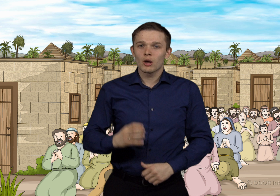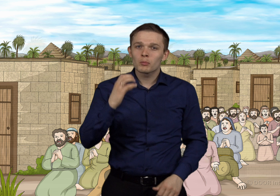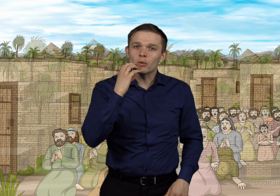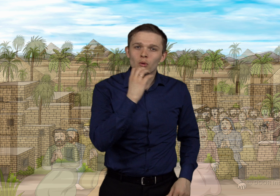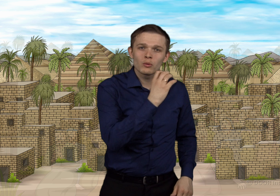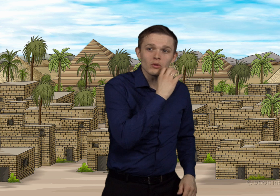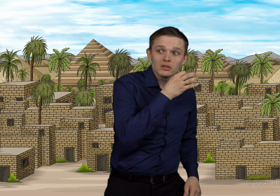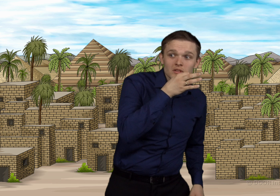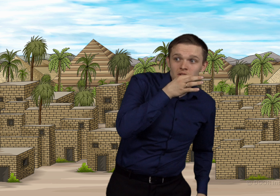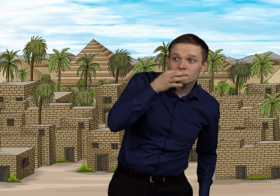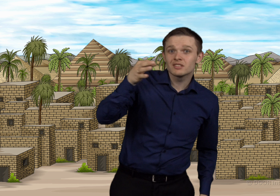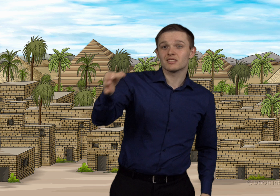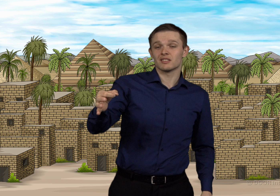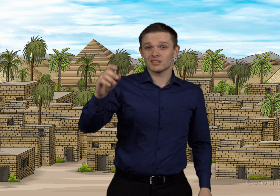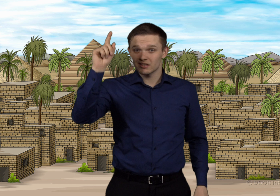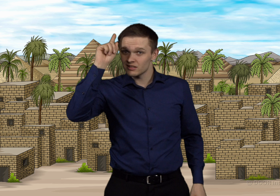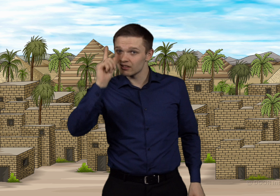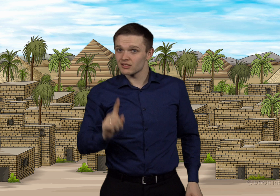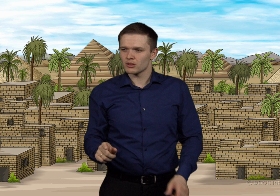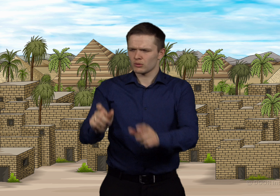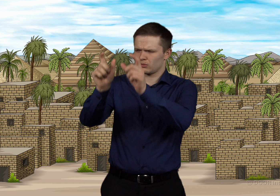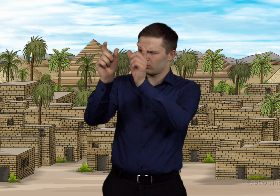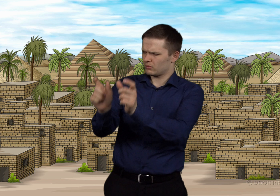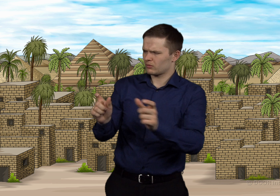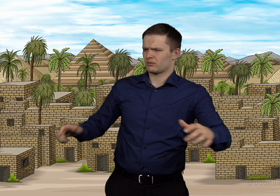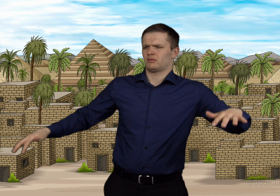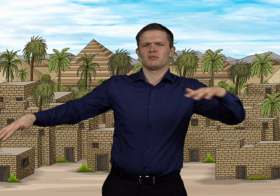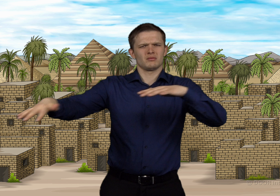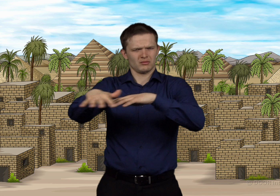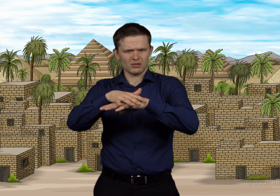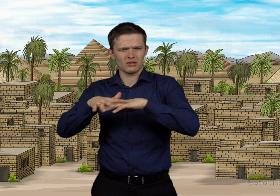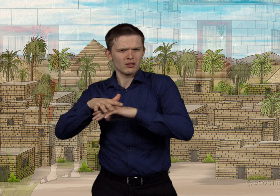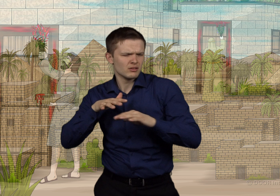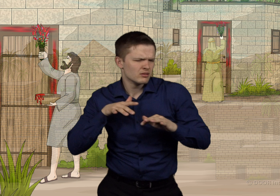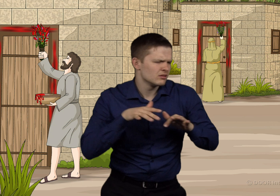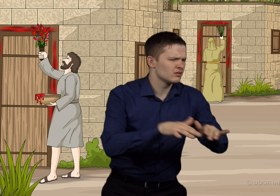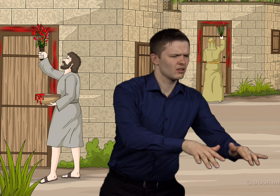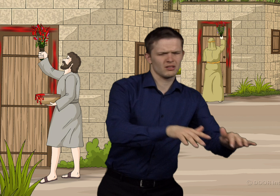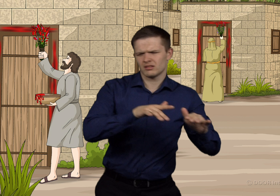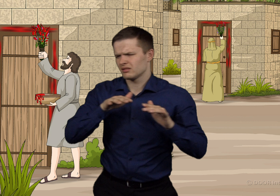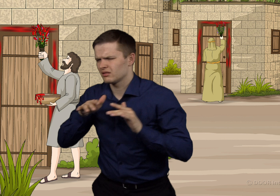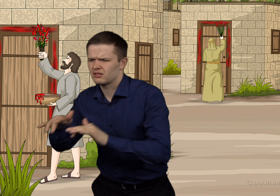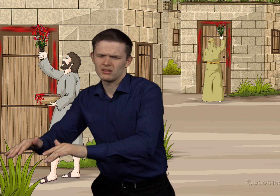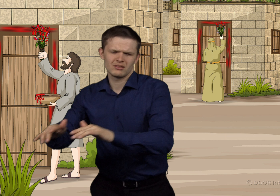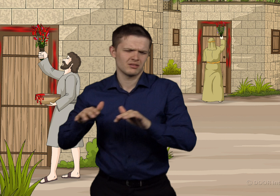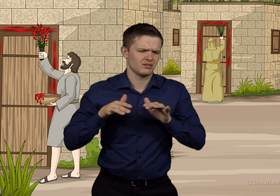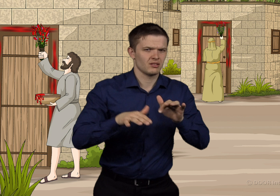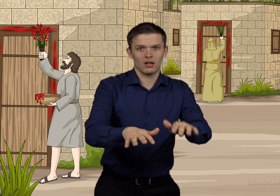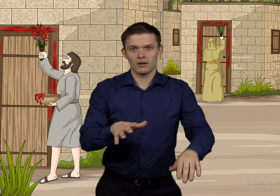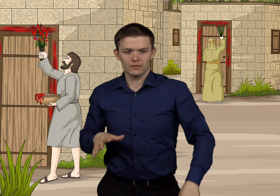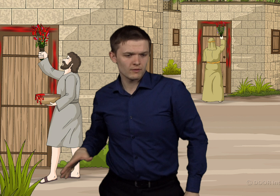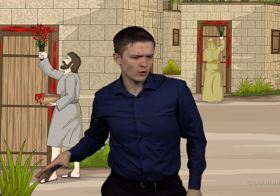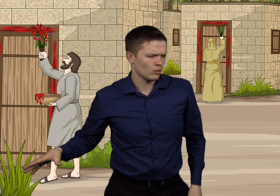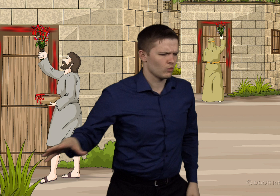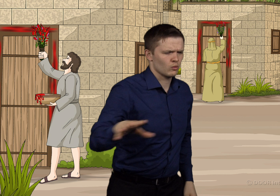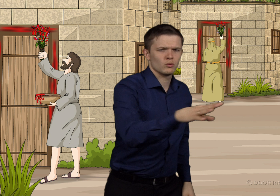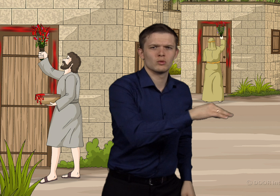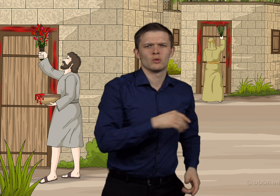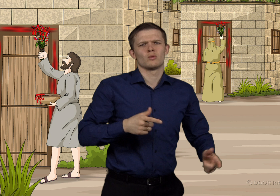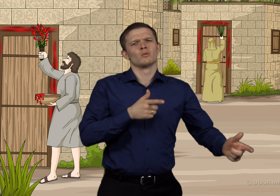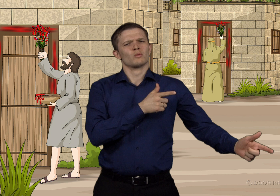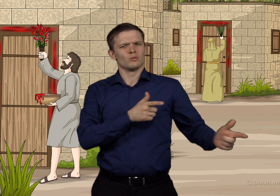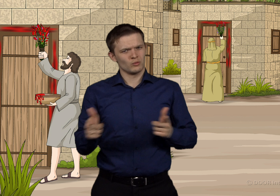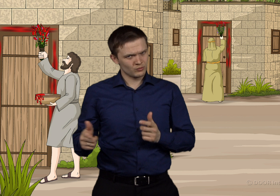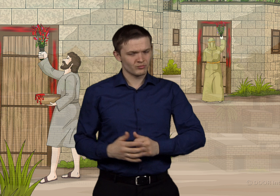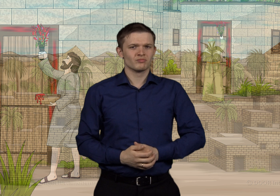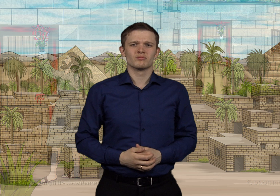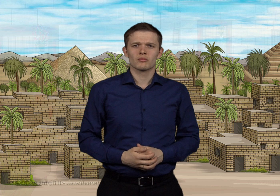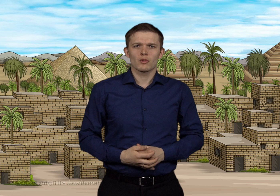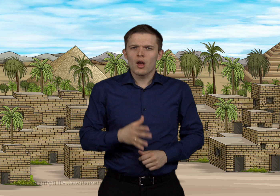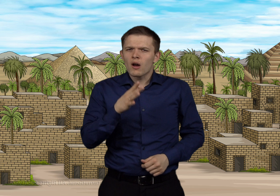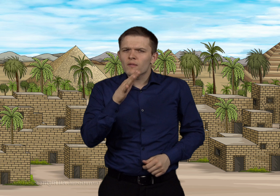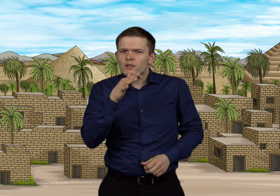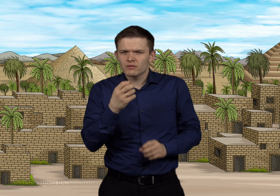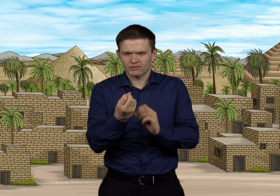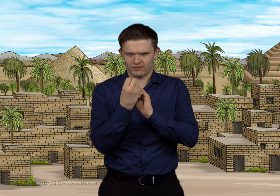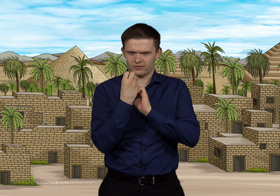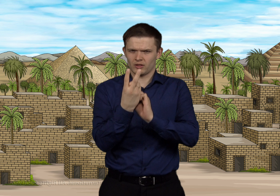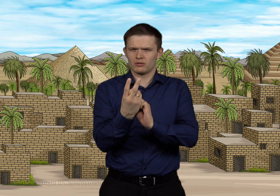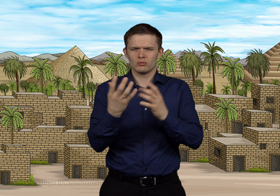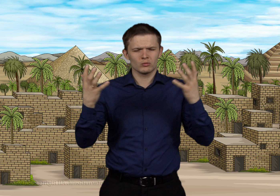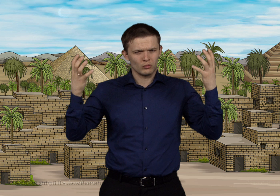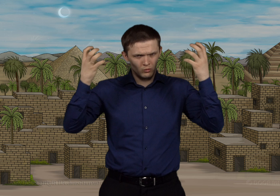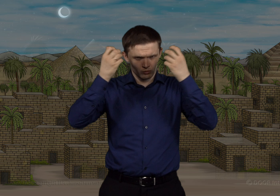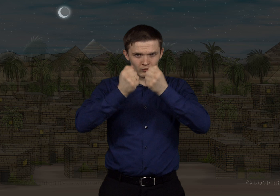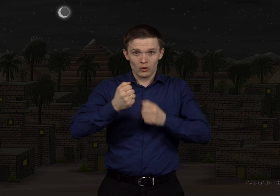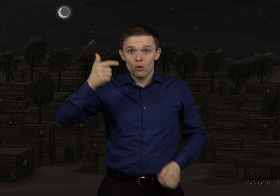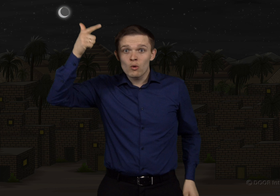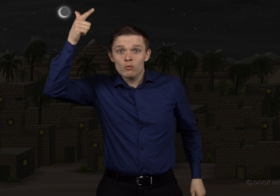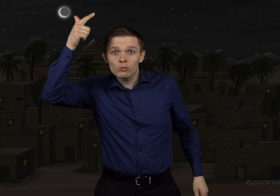And the Israelites went and did just what the LORD had commanded Moses and Aaron.